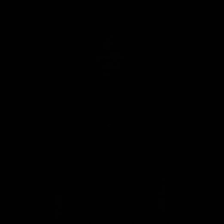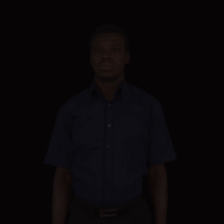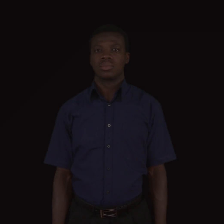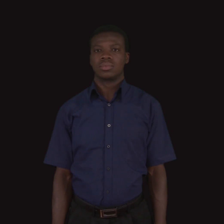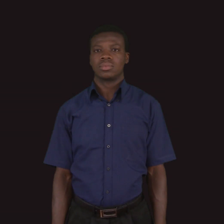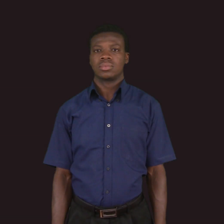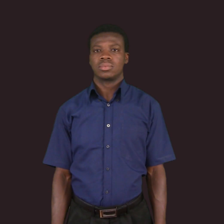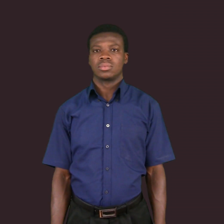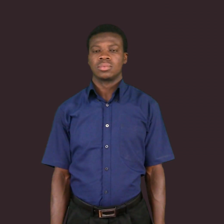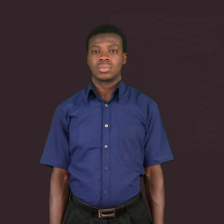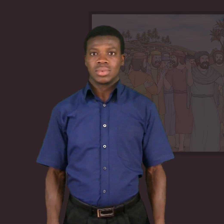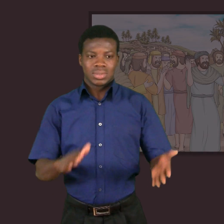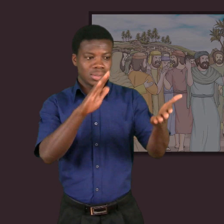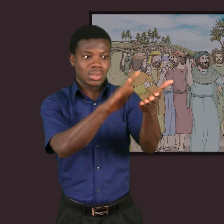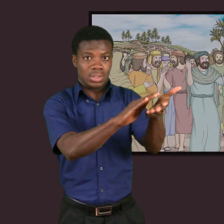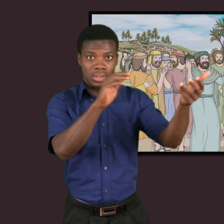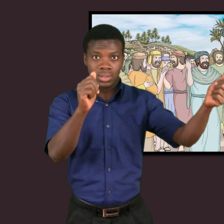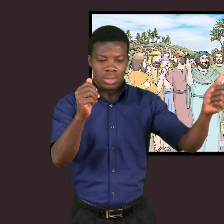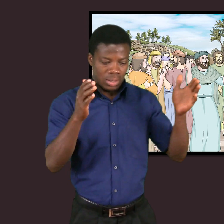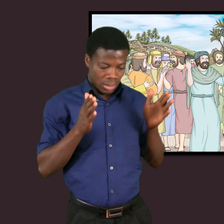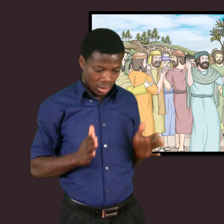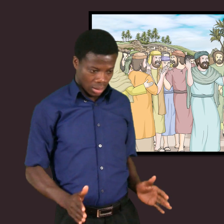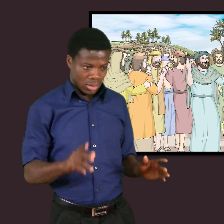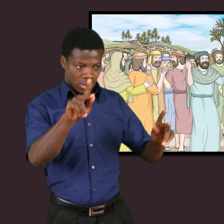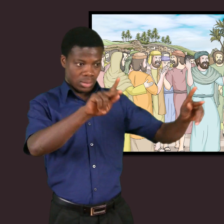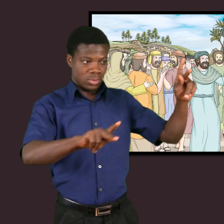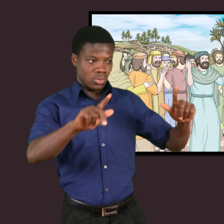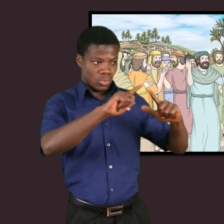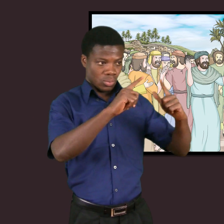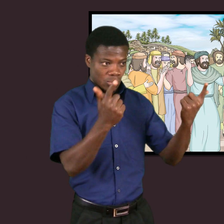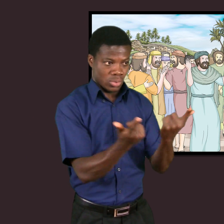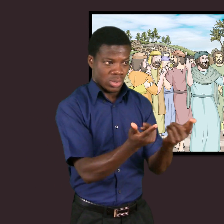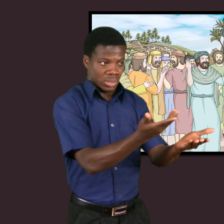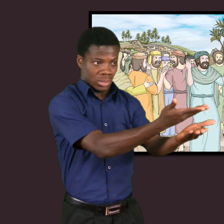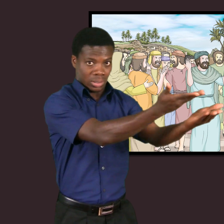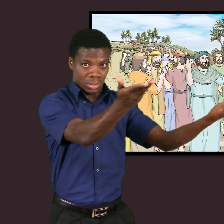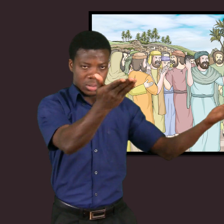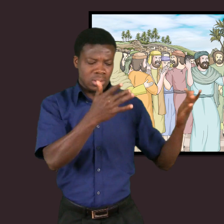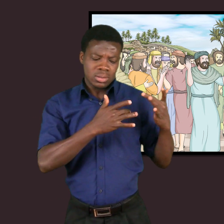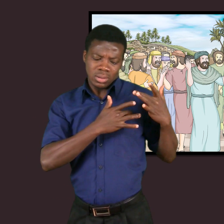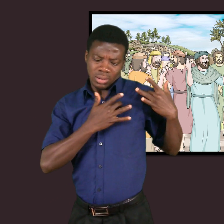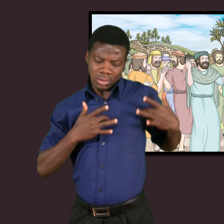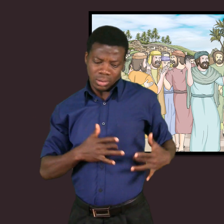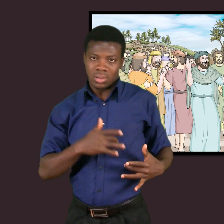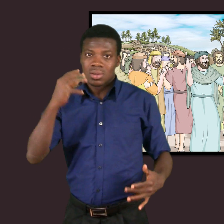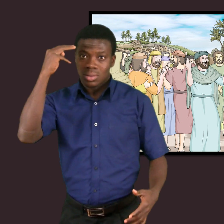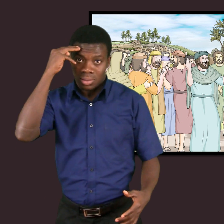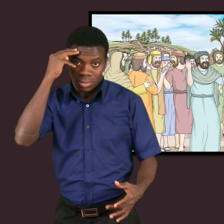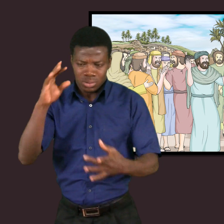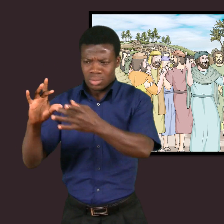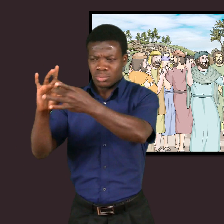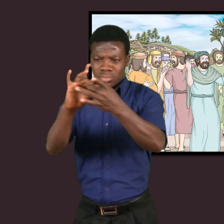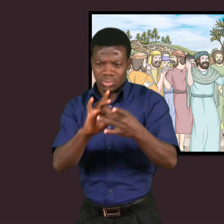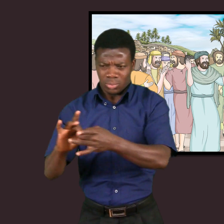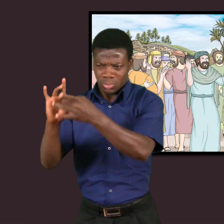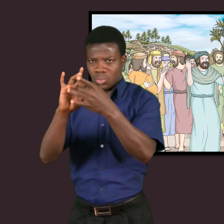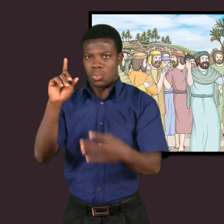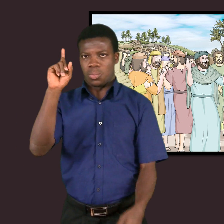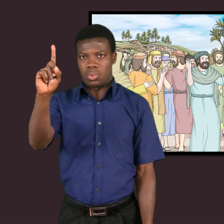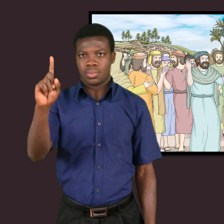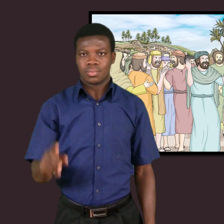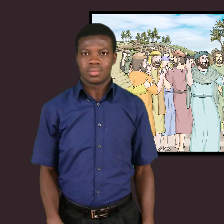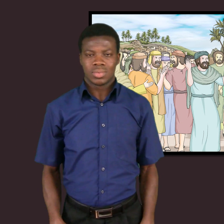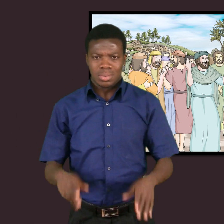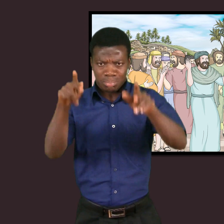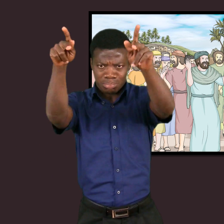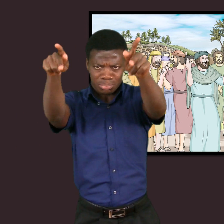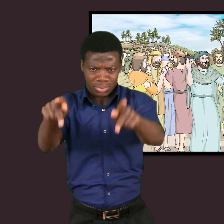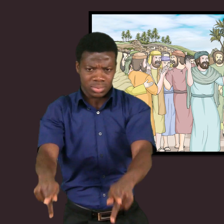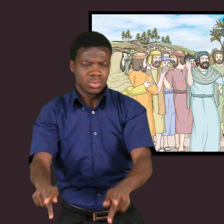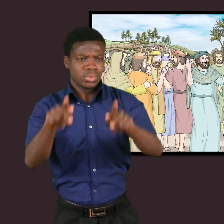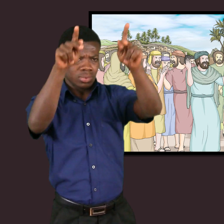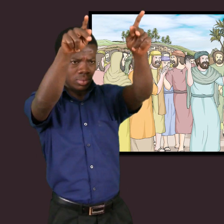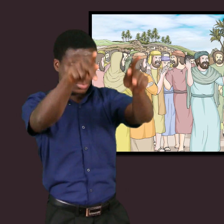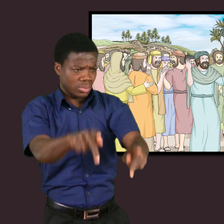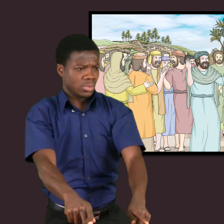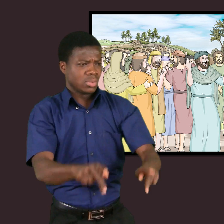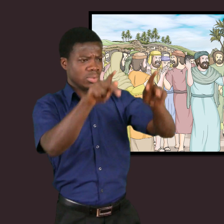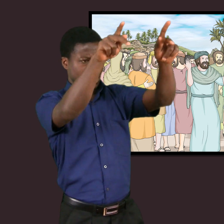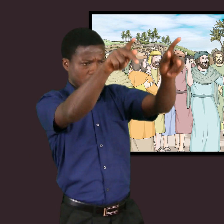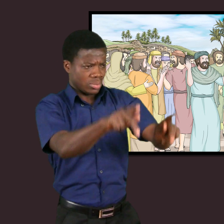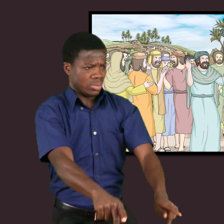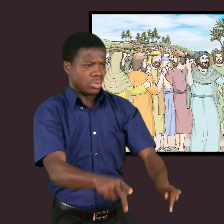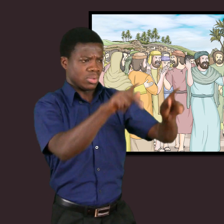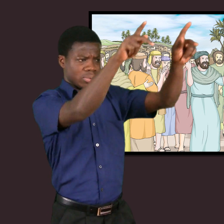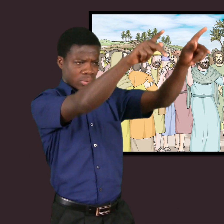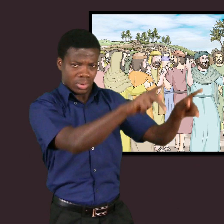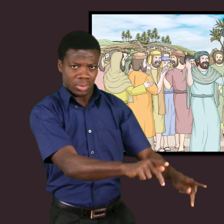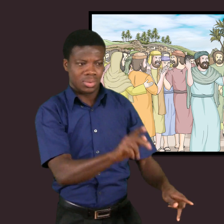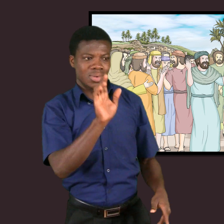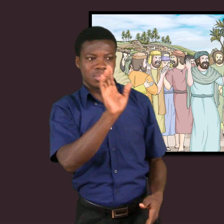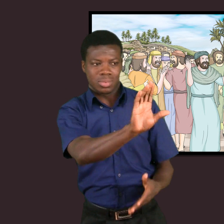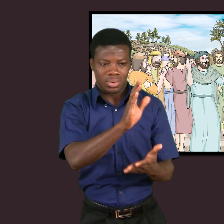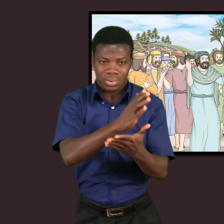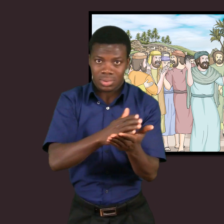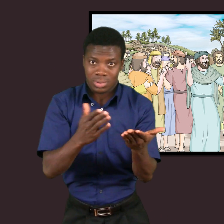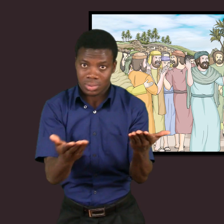The multitude of believers was one in heart and soul.